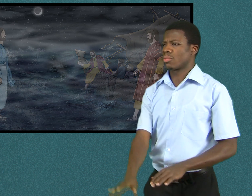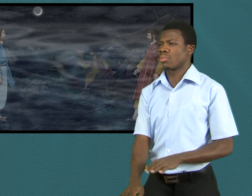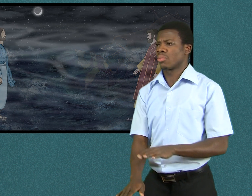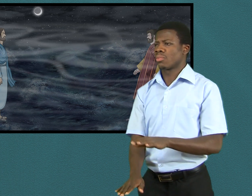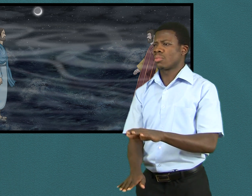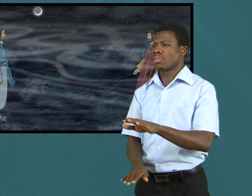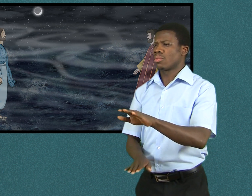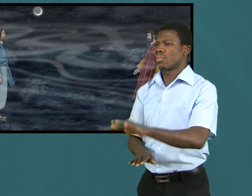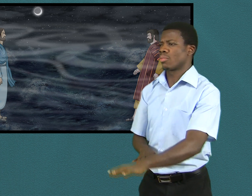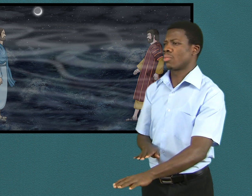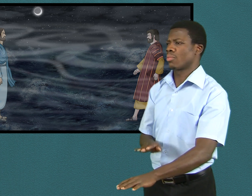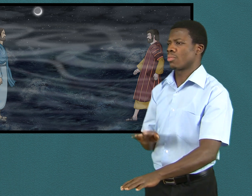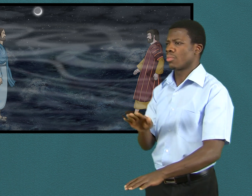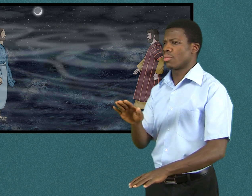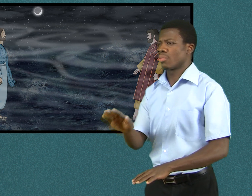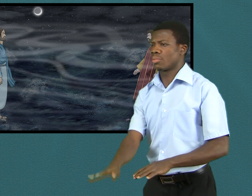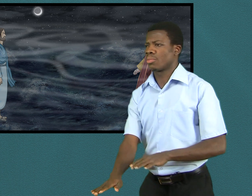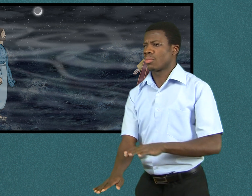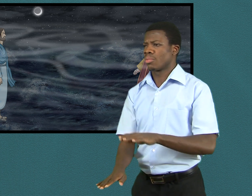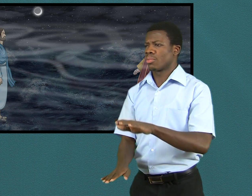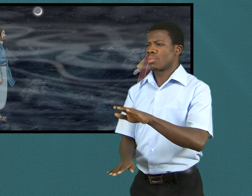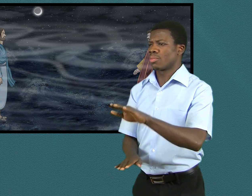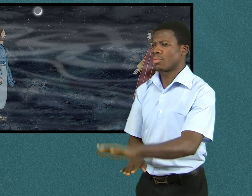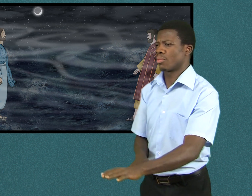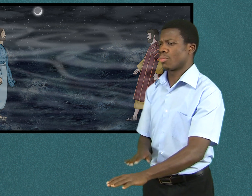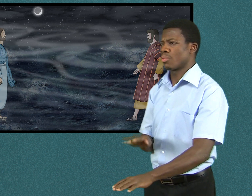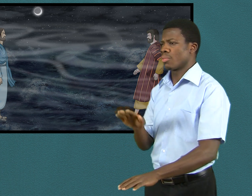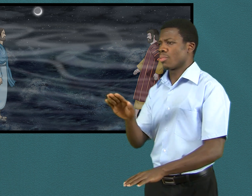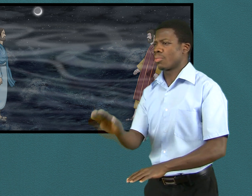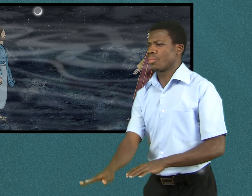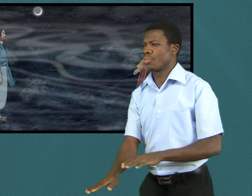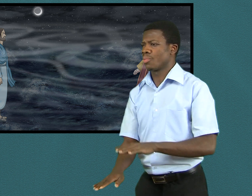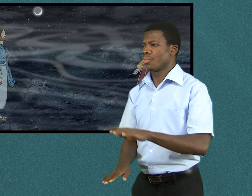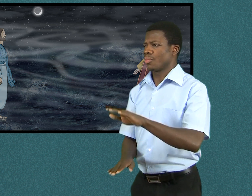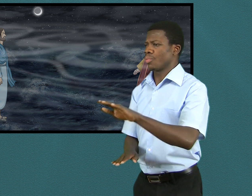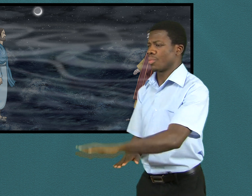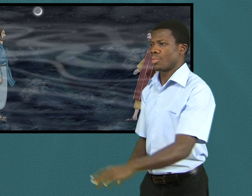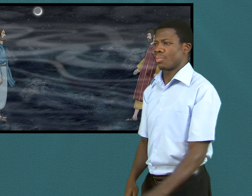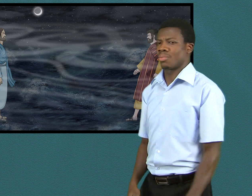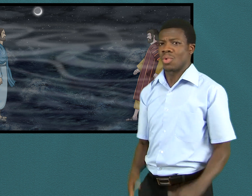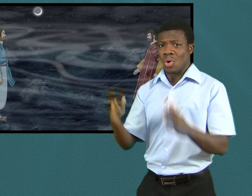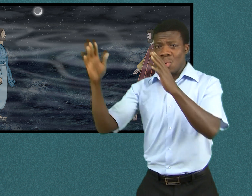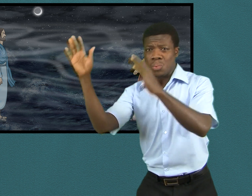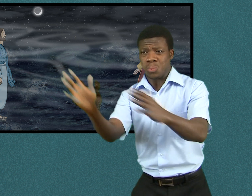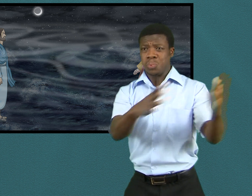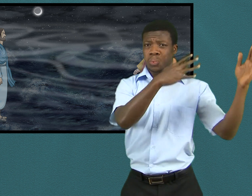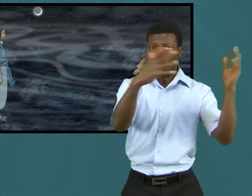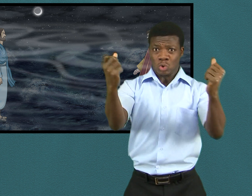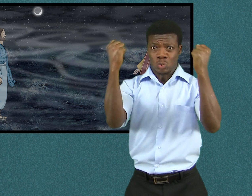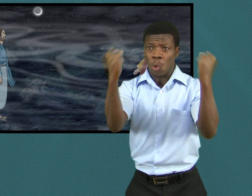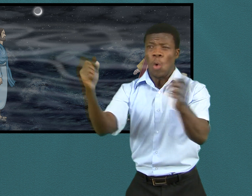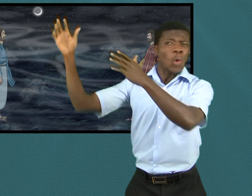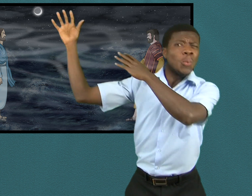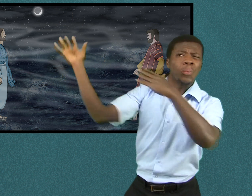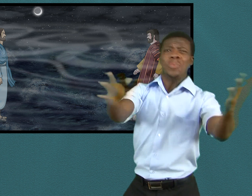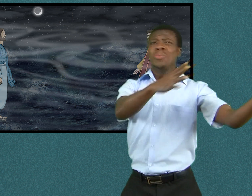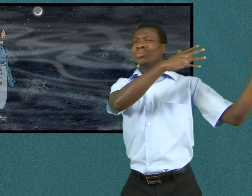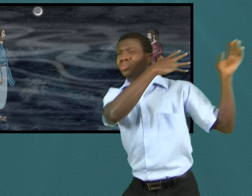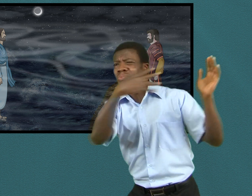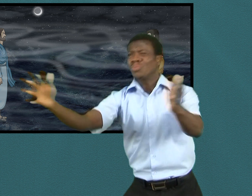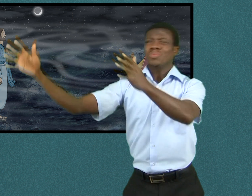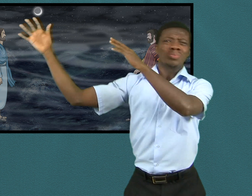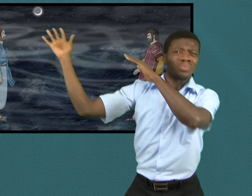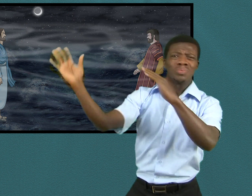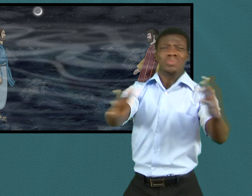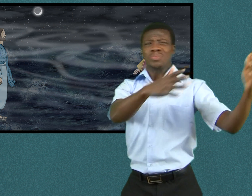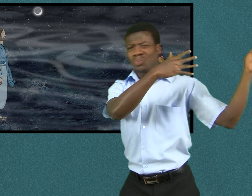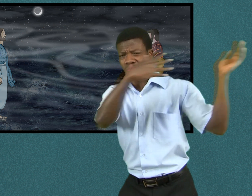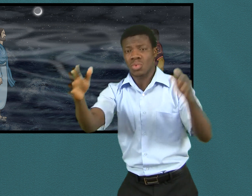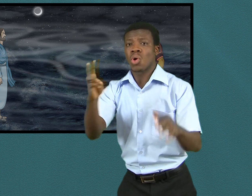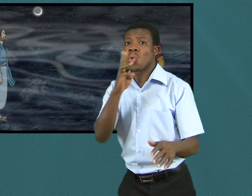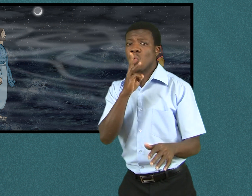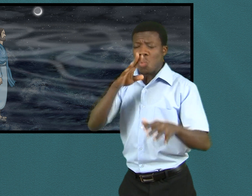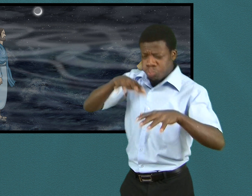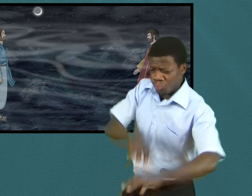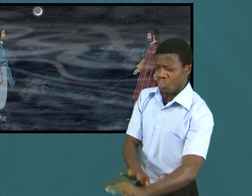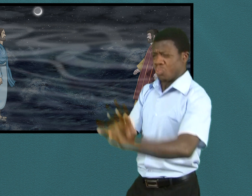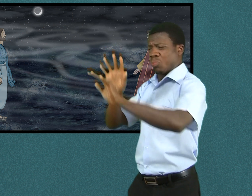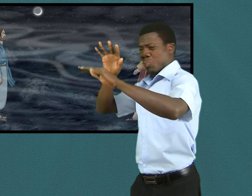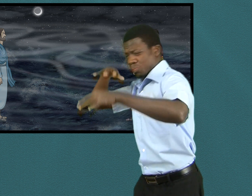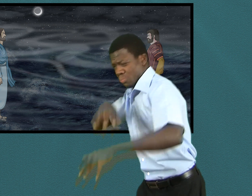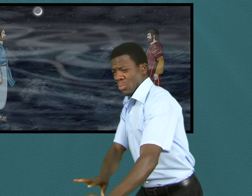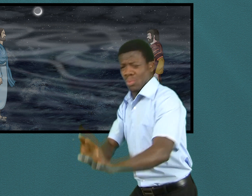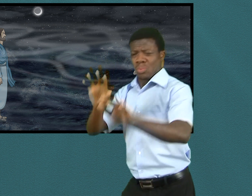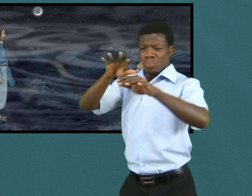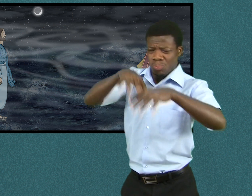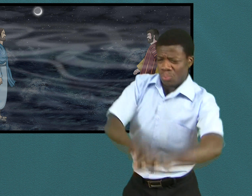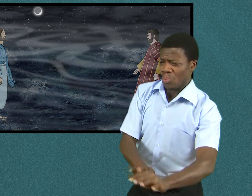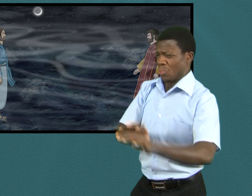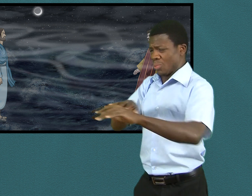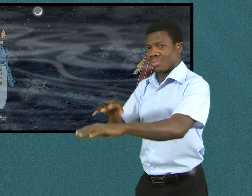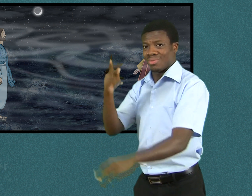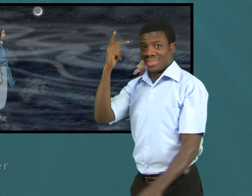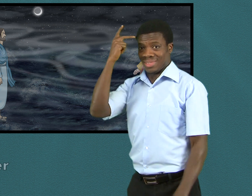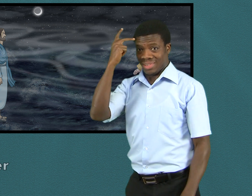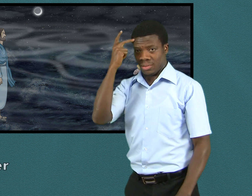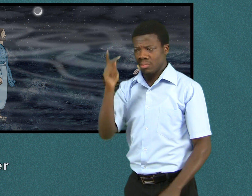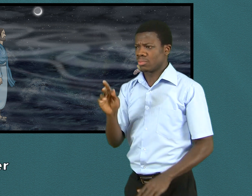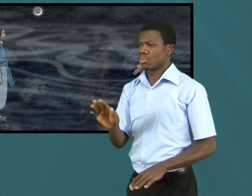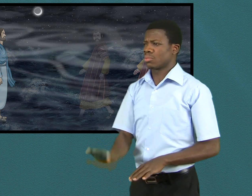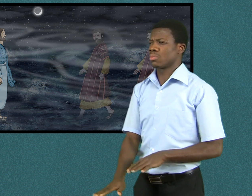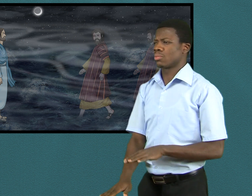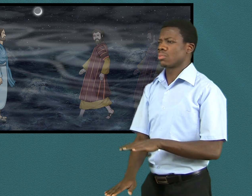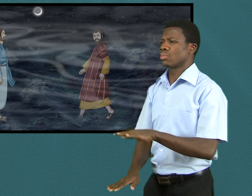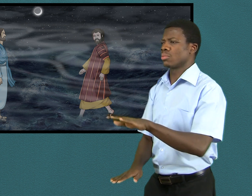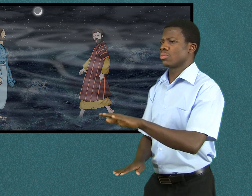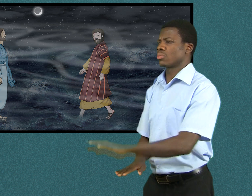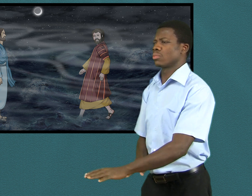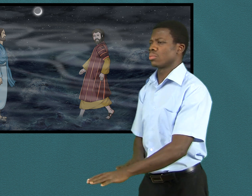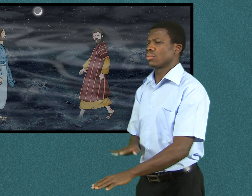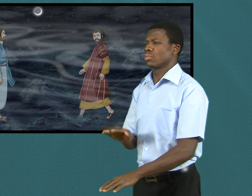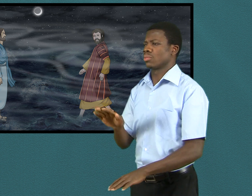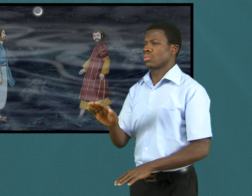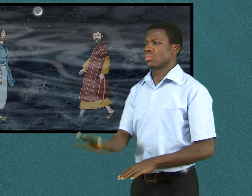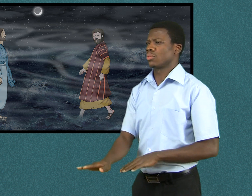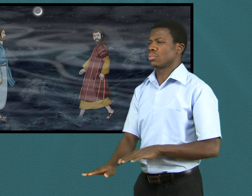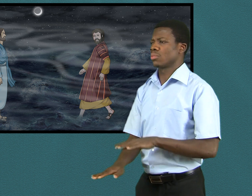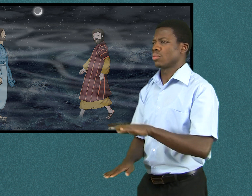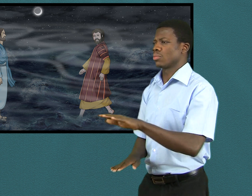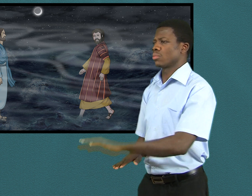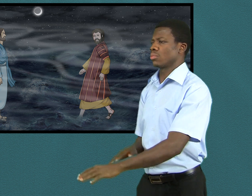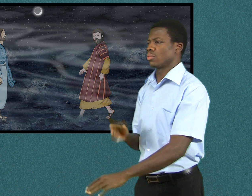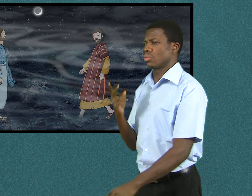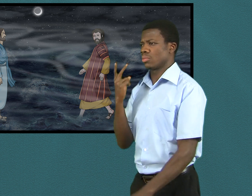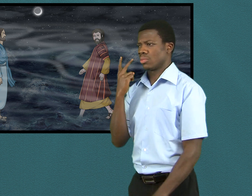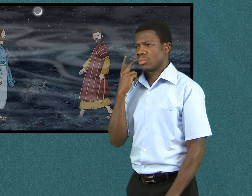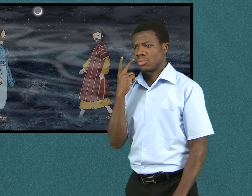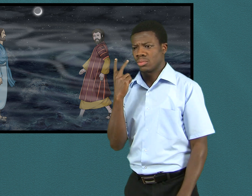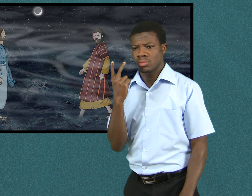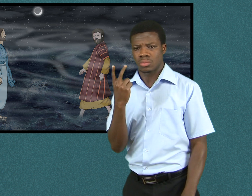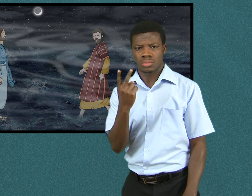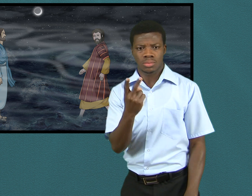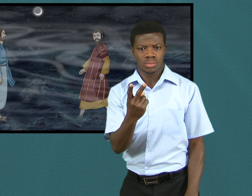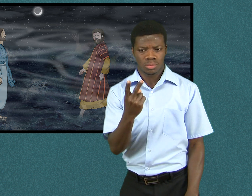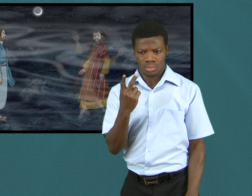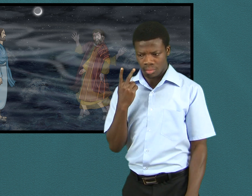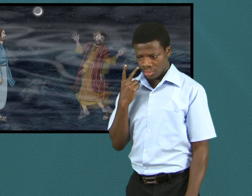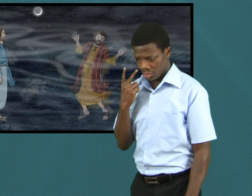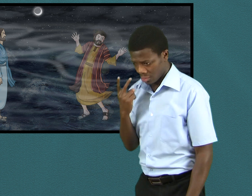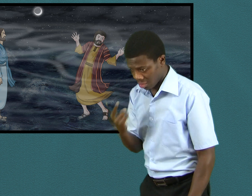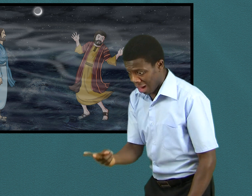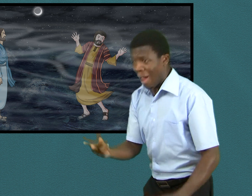Then Peter got down out of the boat, walked on the water, and came toward Jesus.